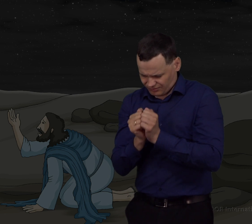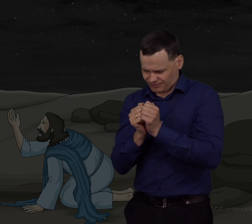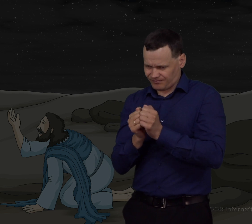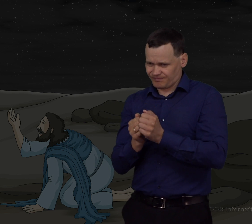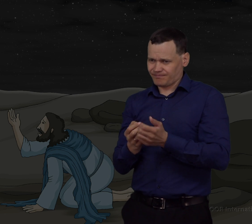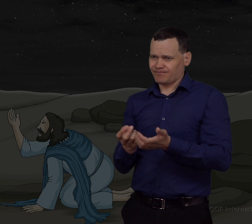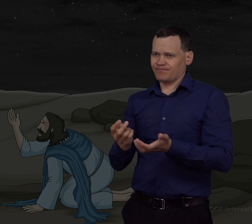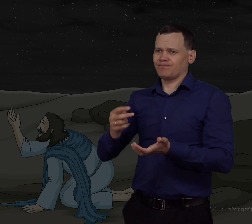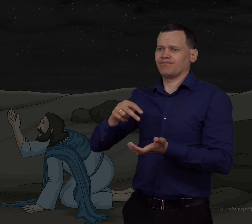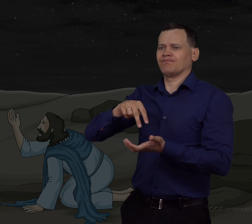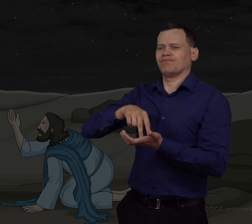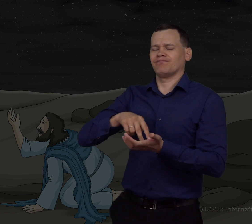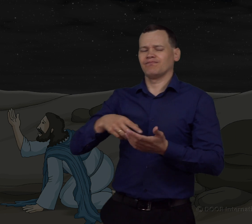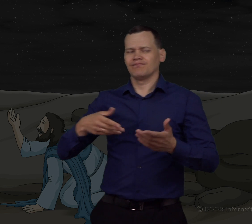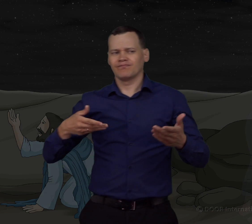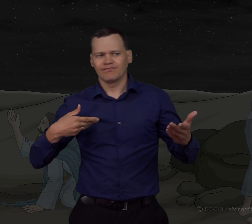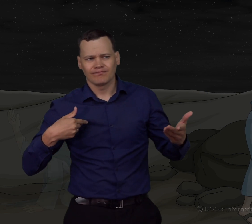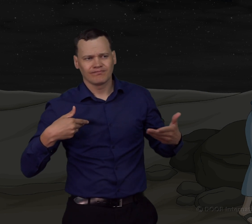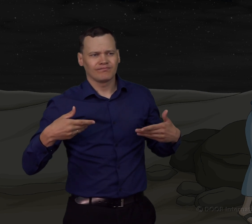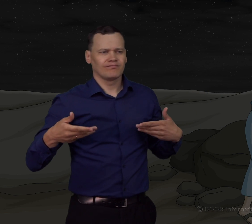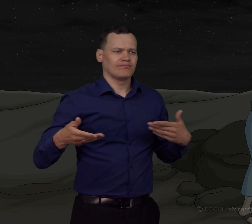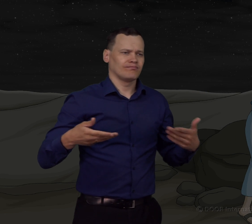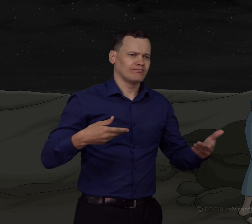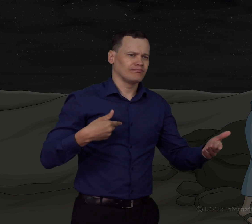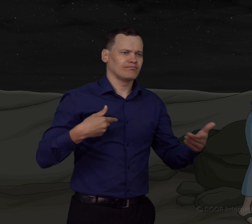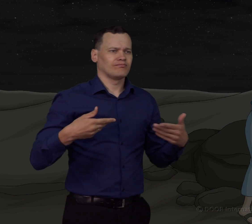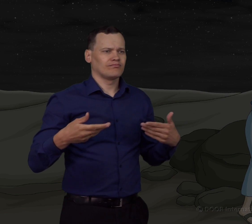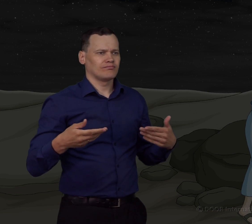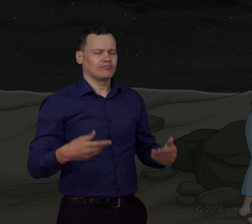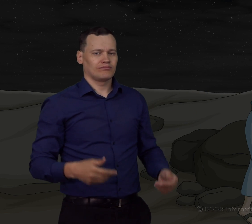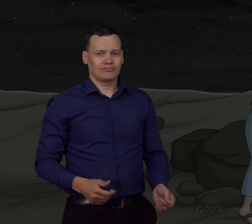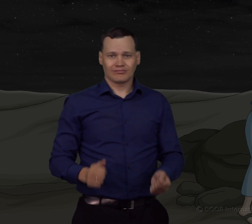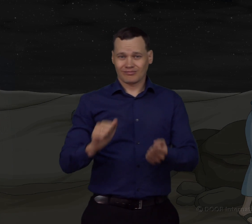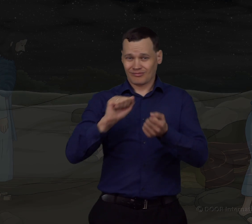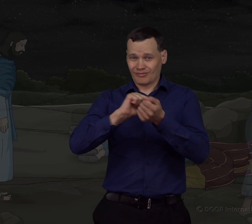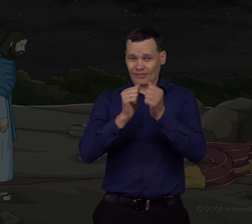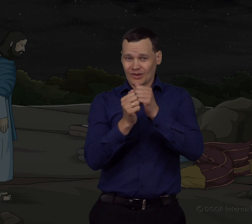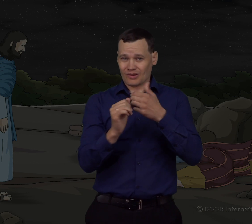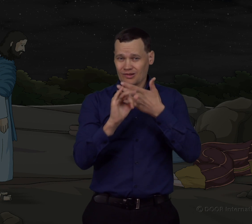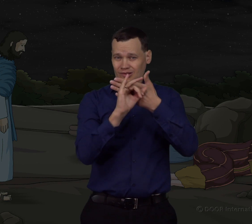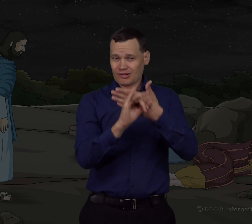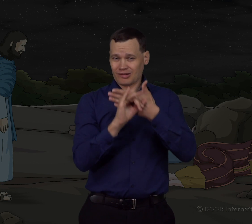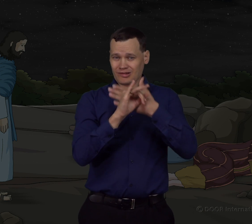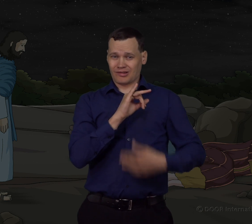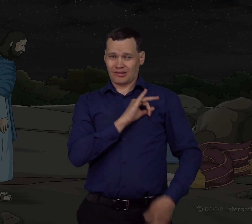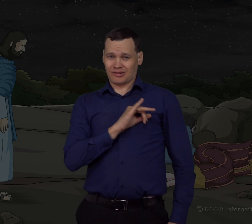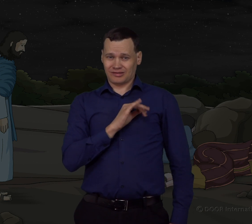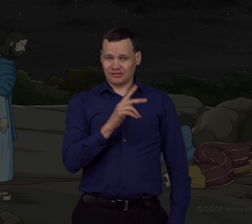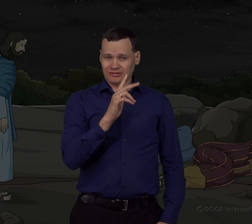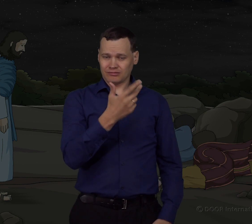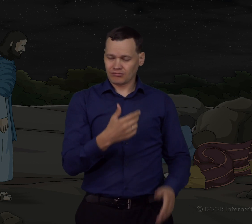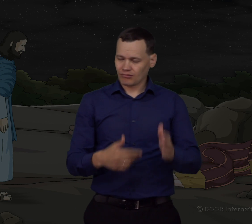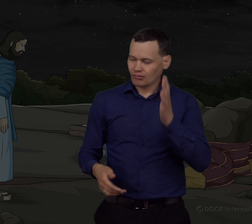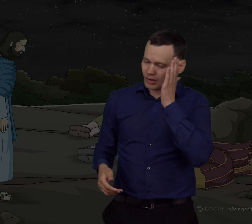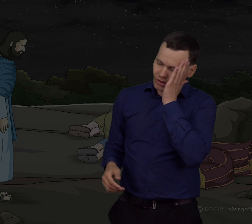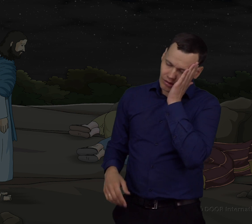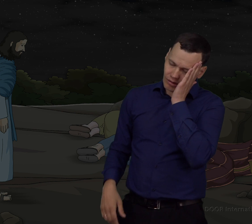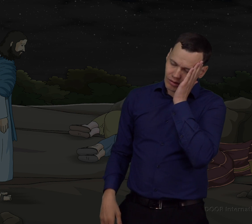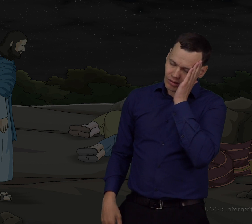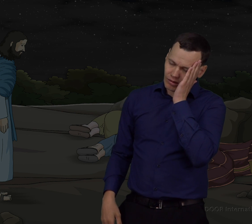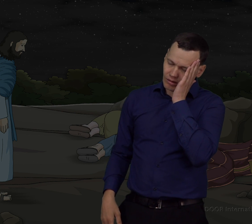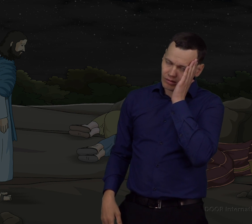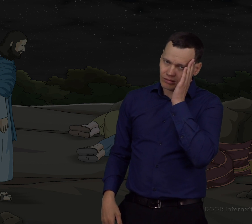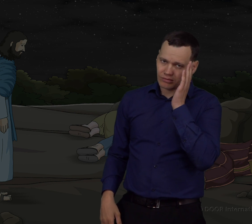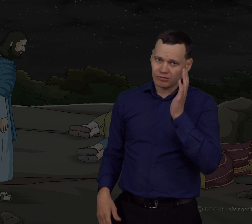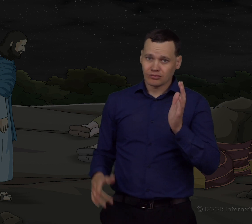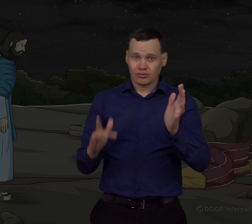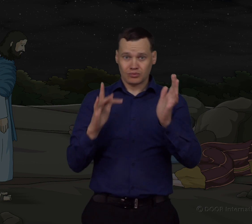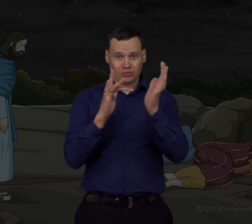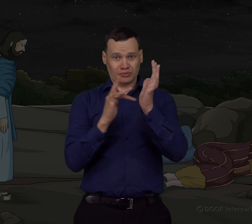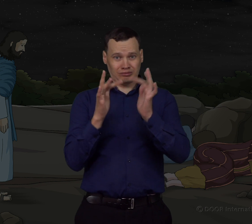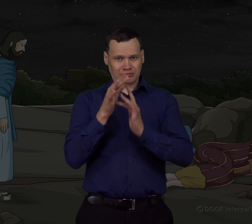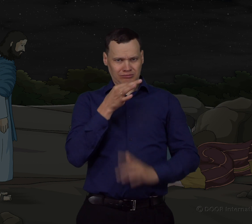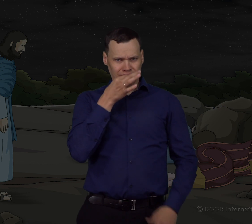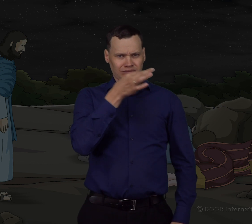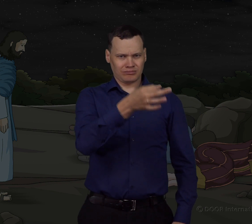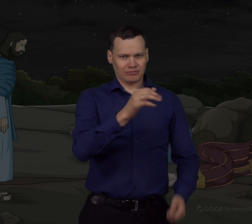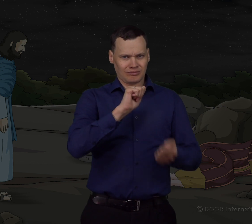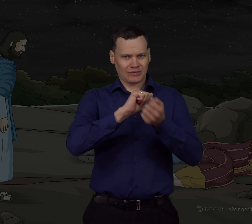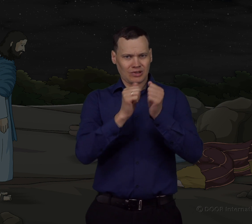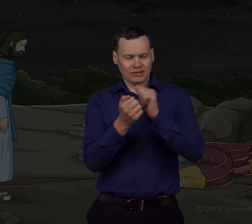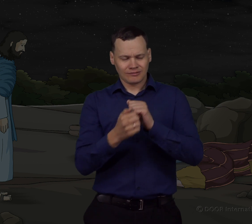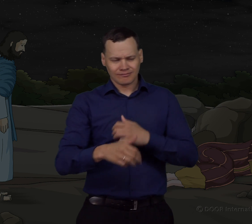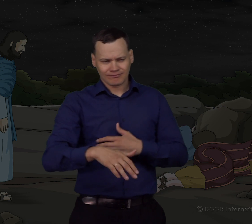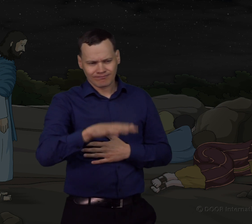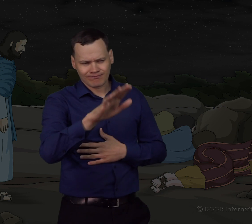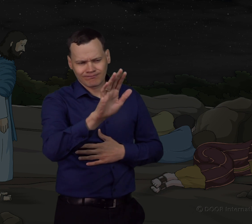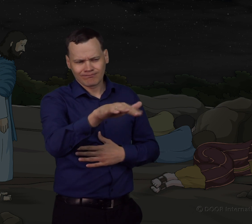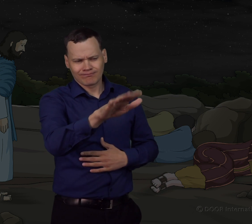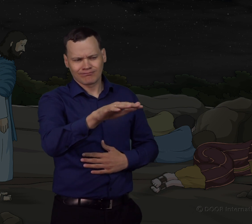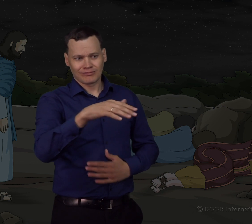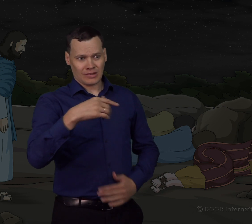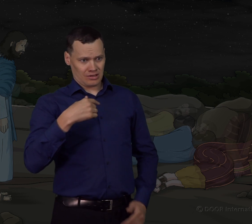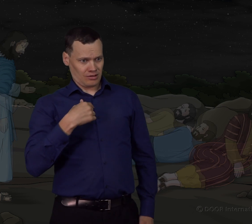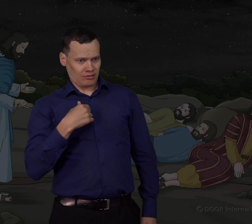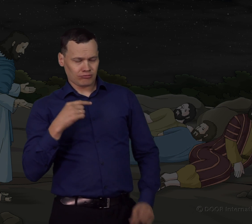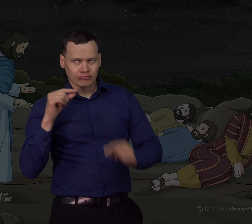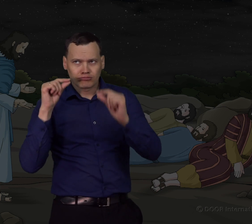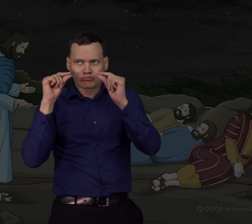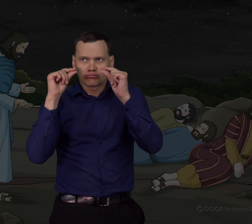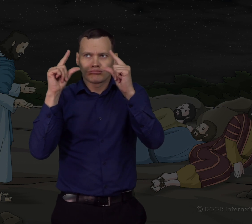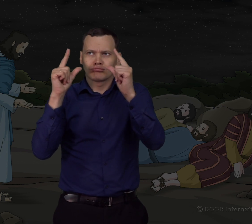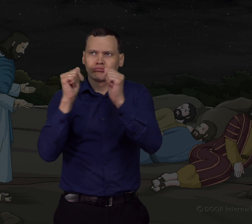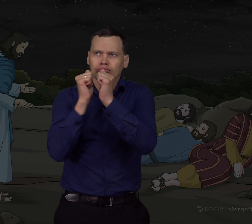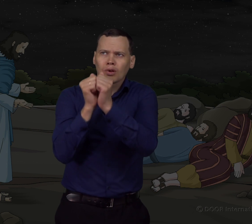Then Jesus returned to the disciples and found them sleeping.